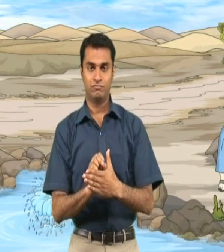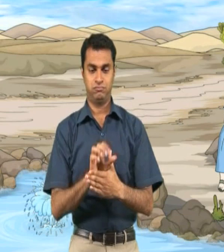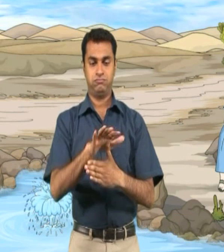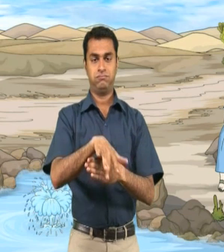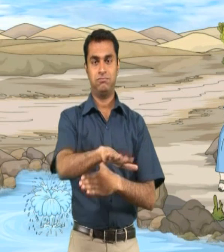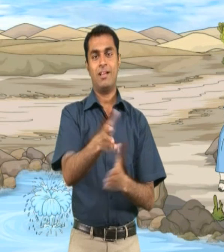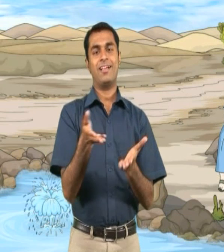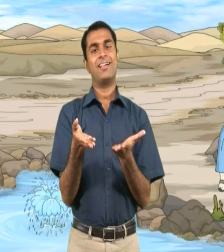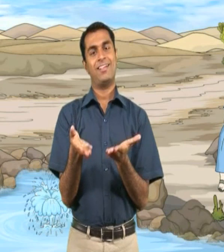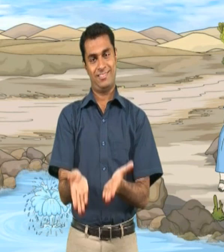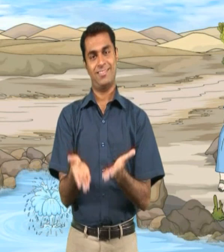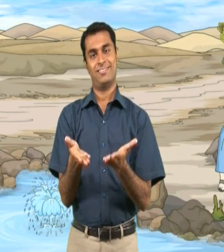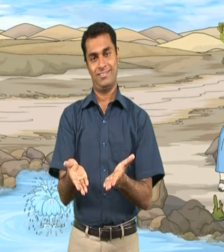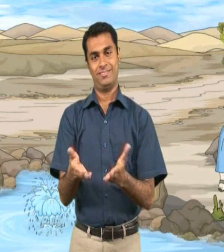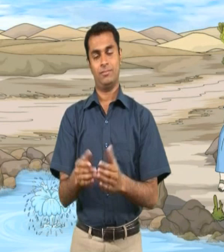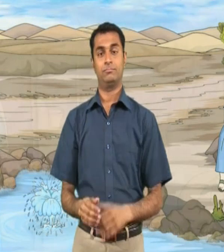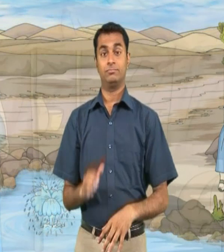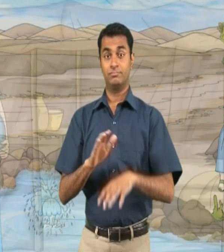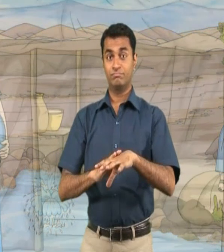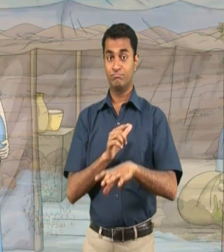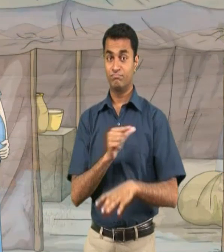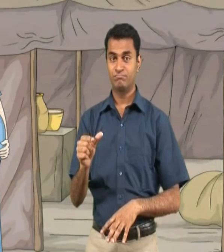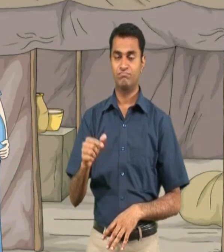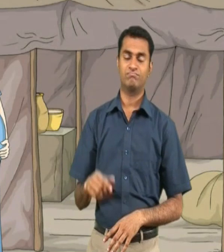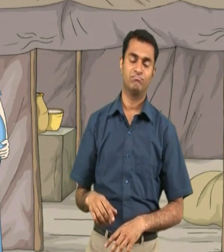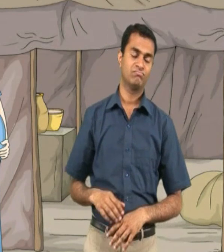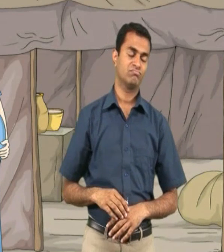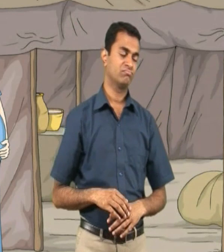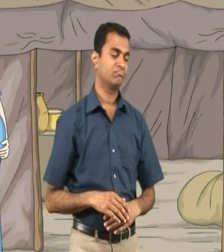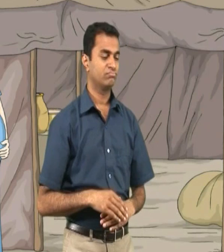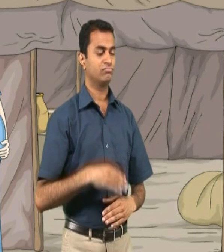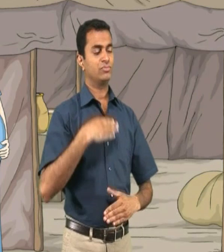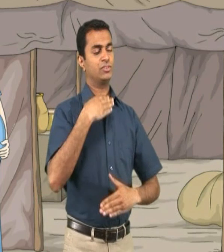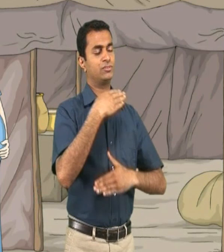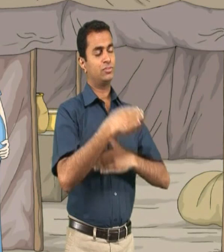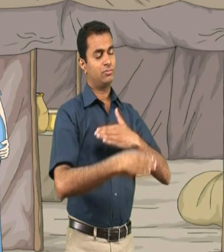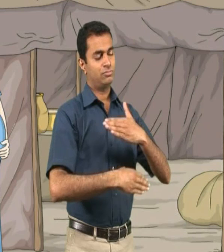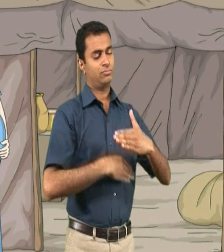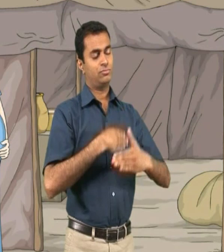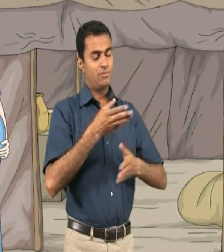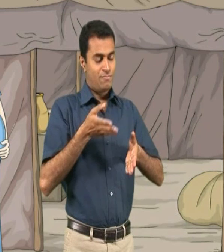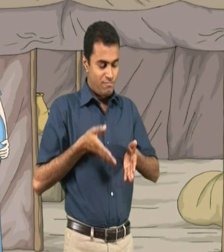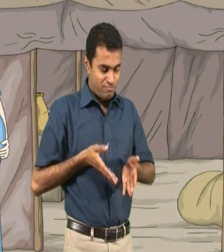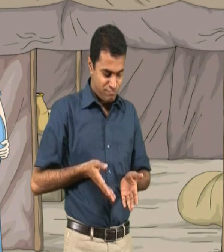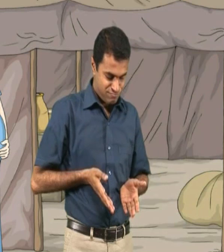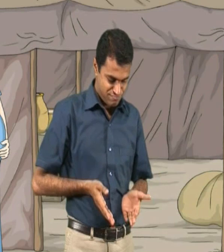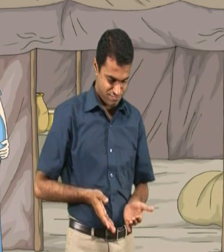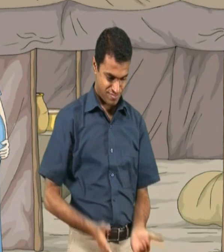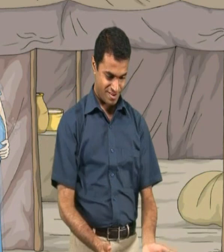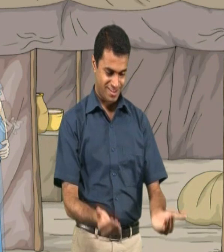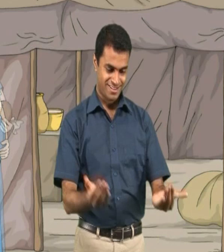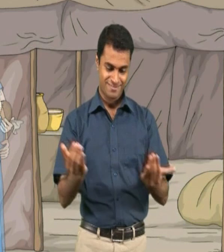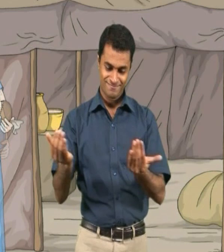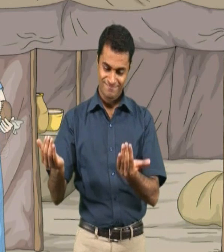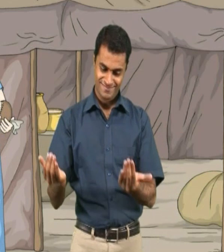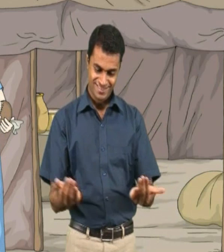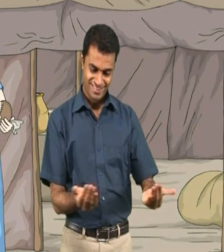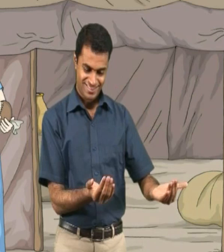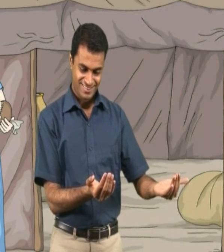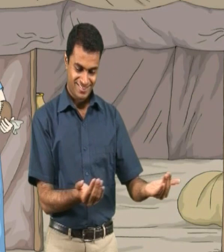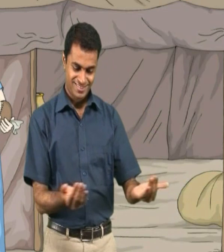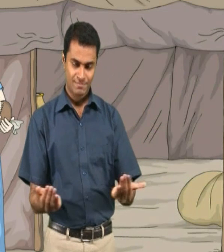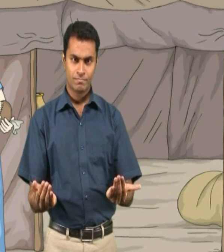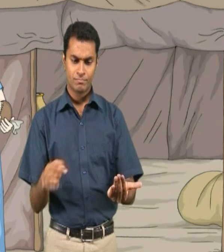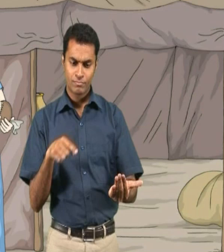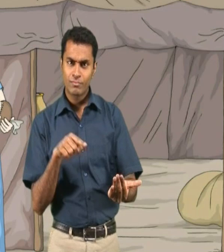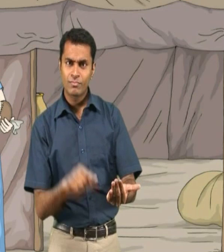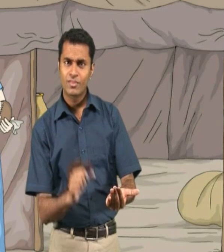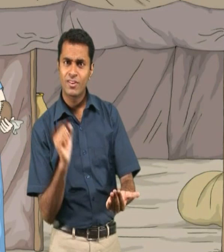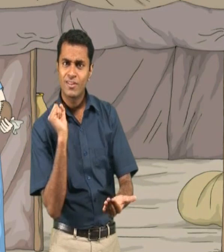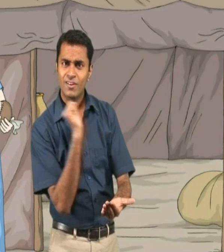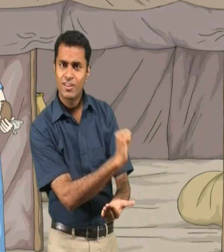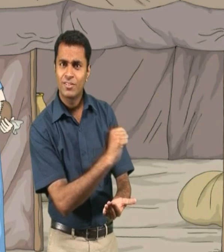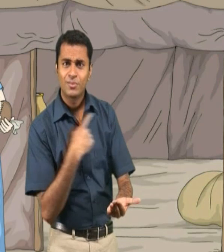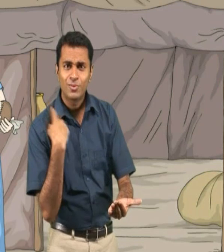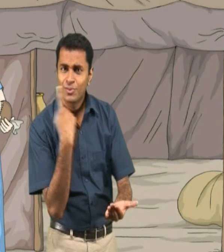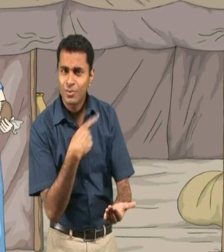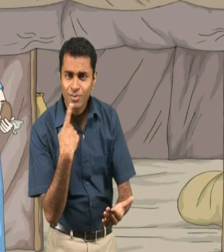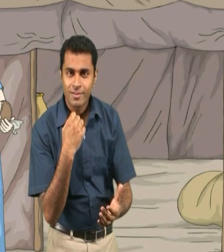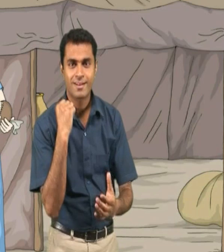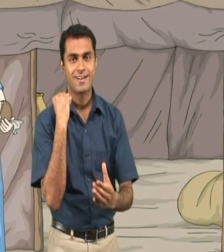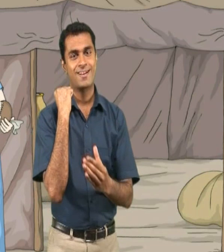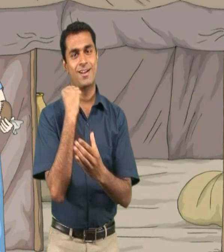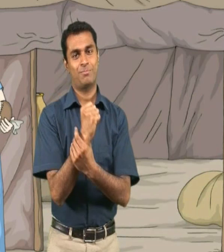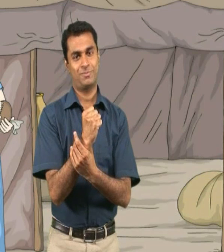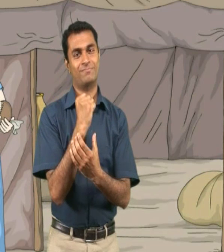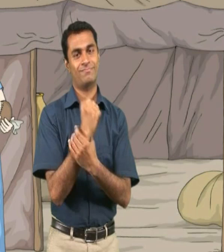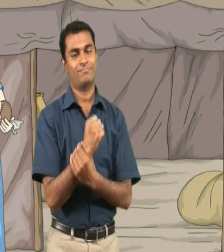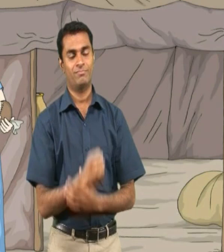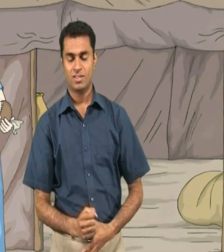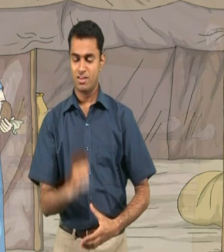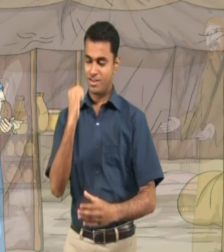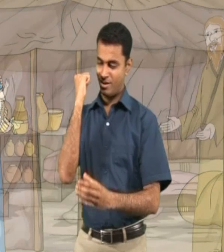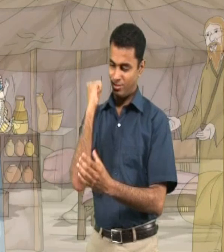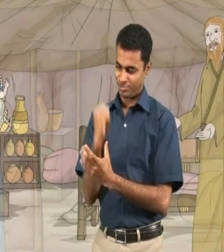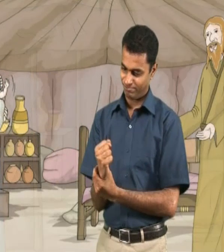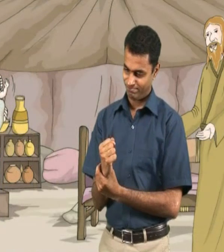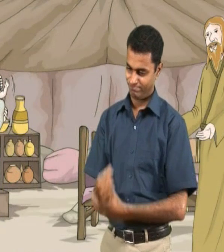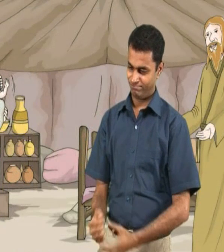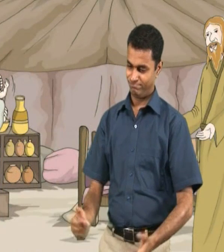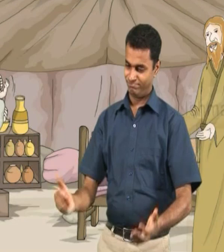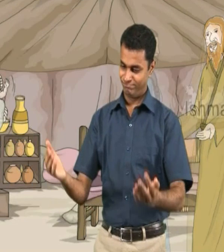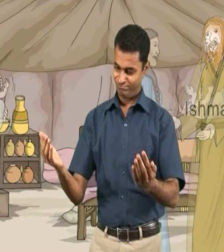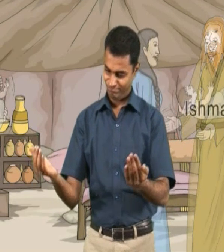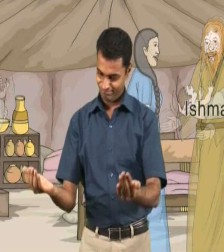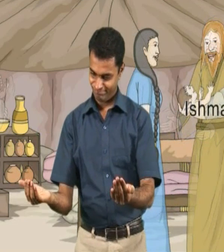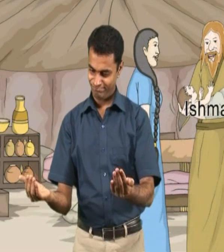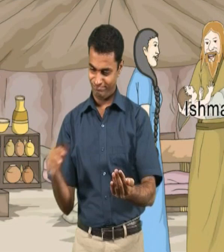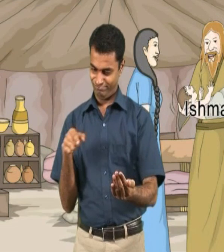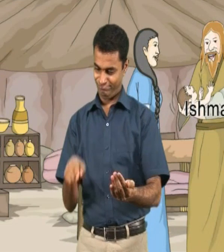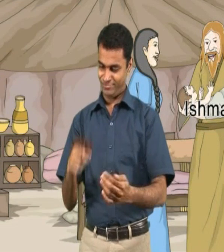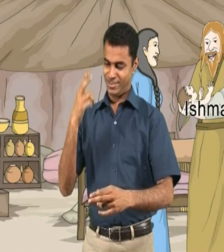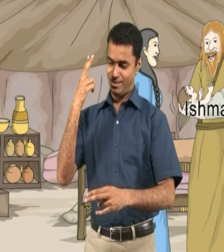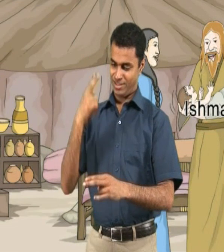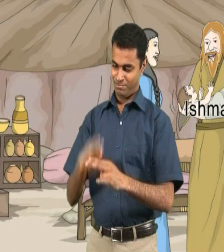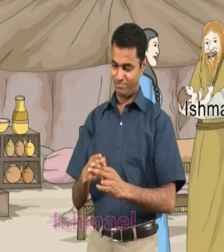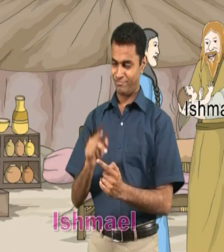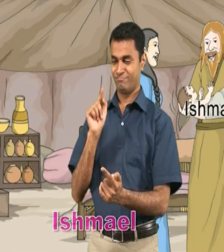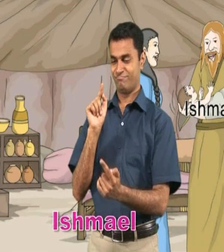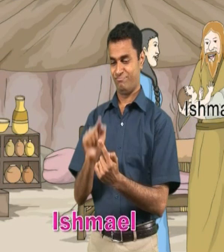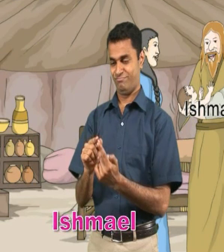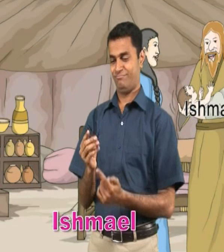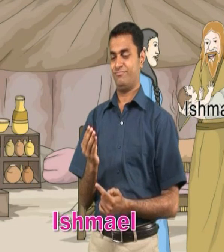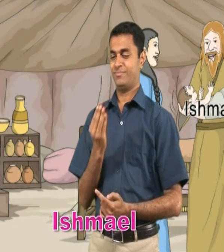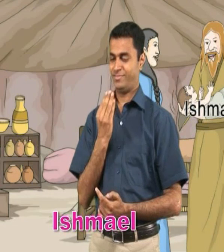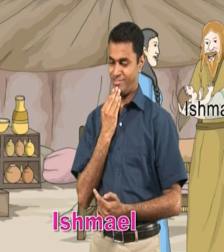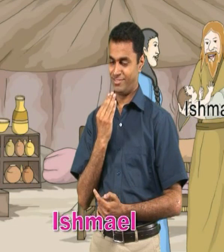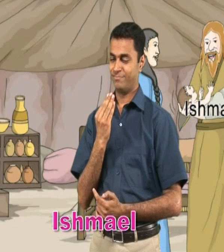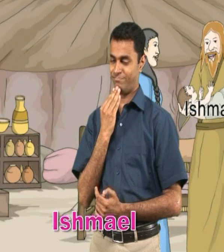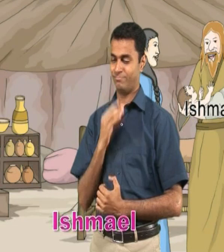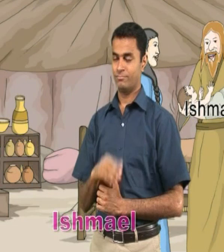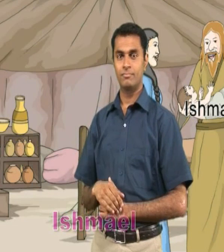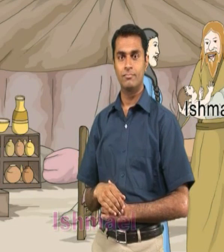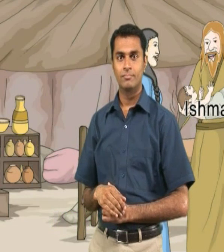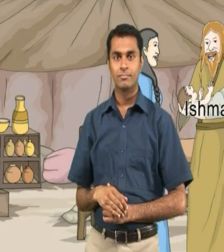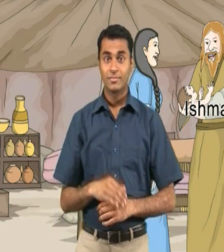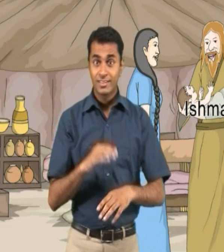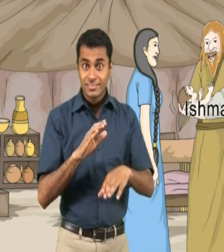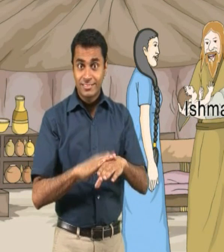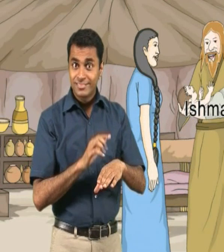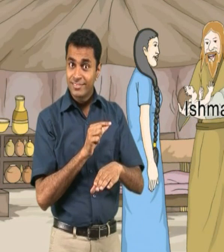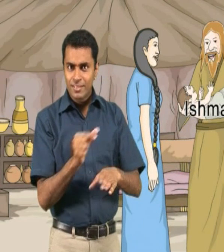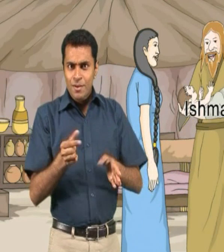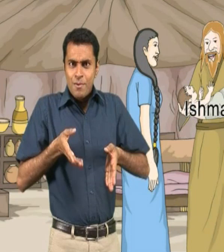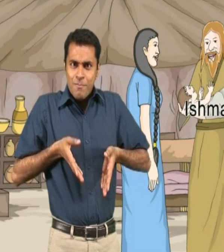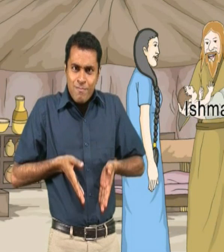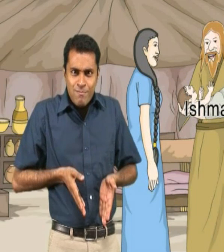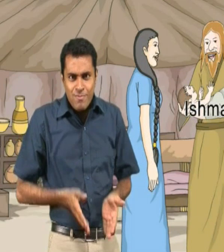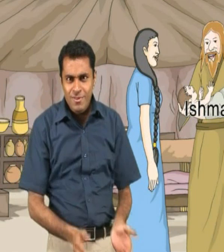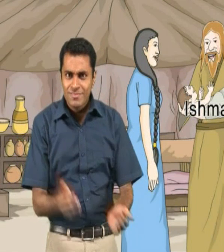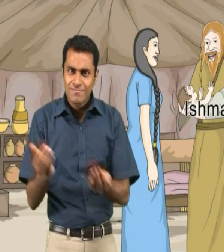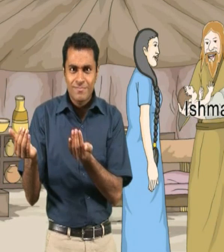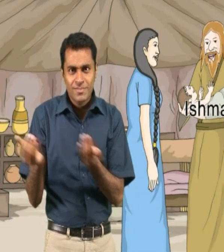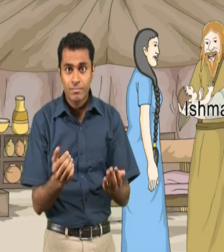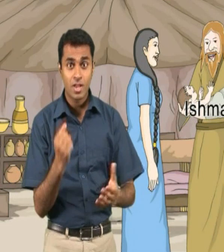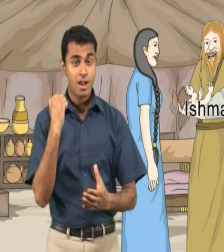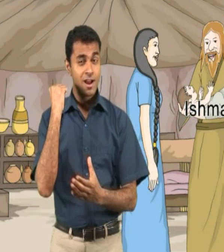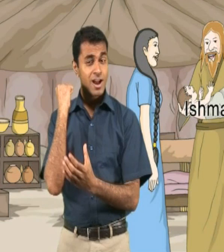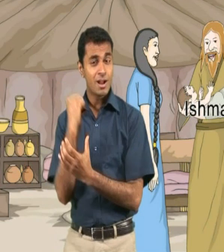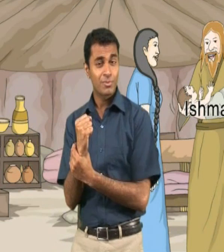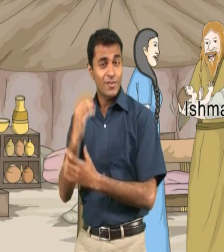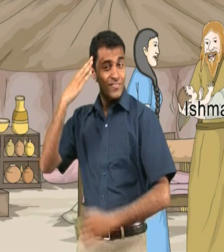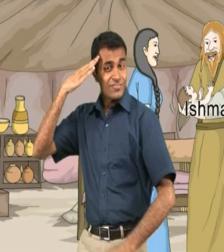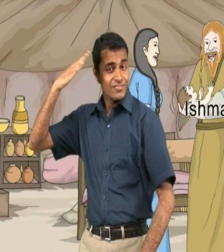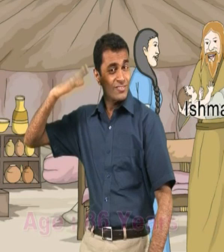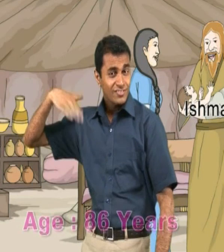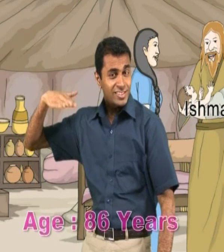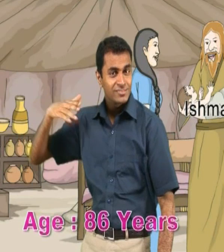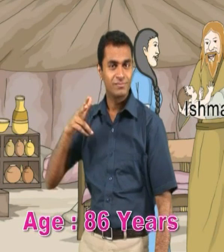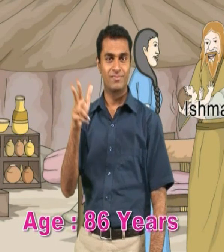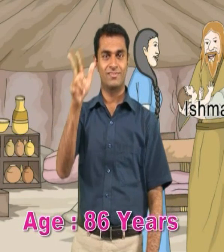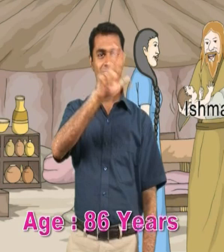And Hagar bore Abram a son, and Abram gave the name Ishmael to the son she had borne.